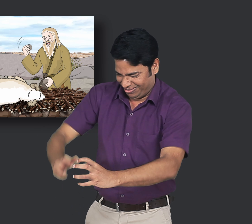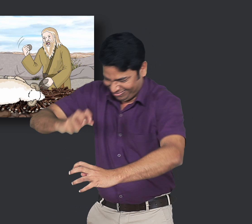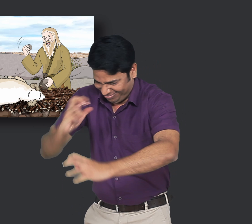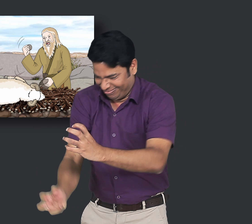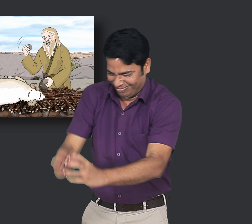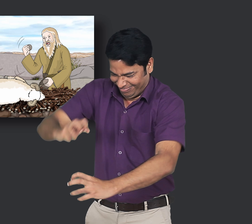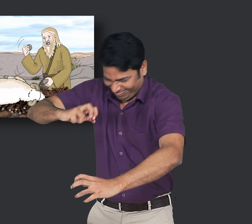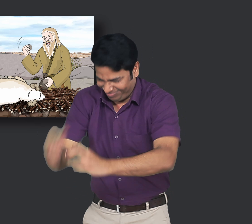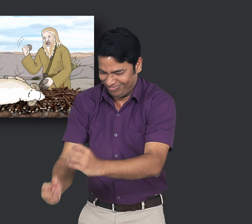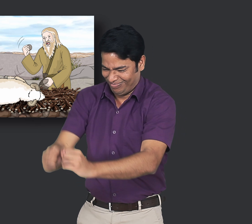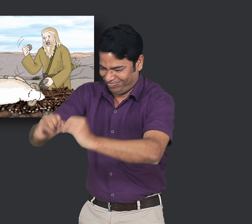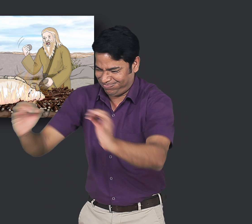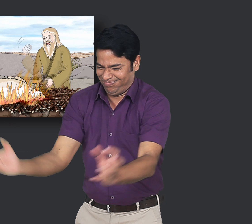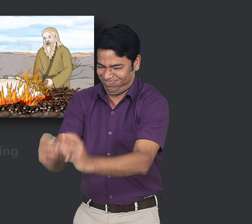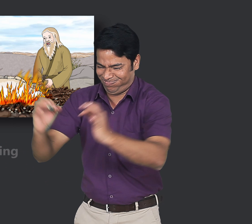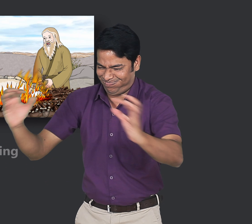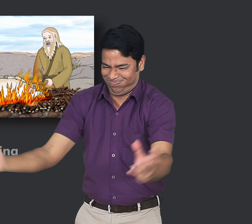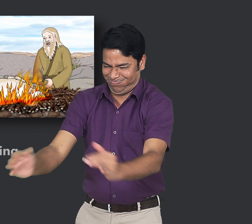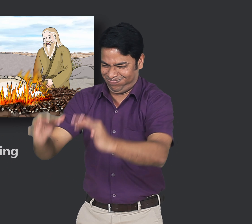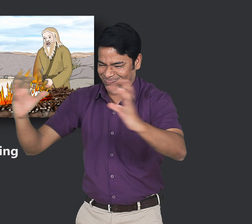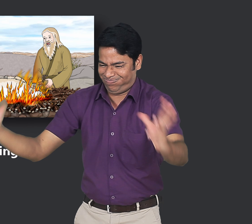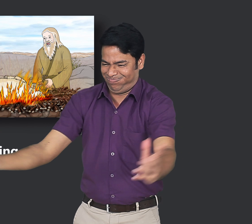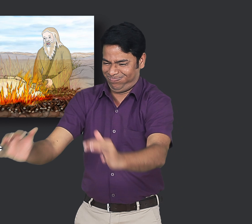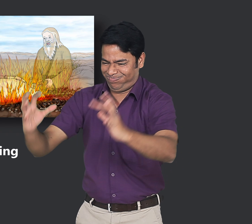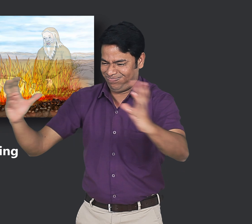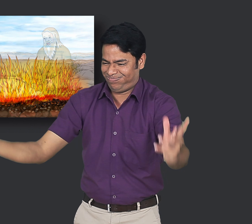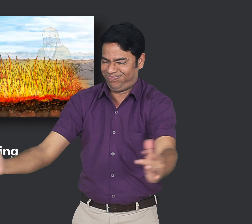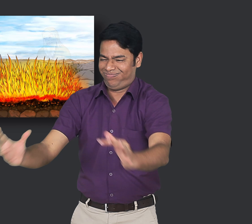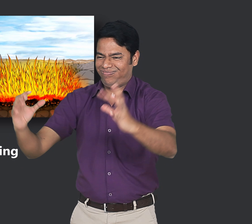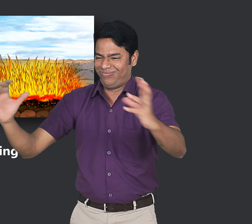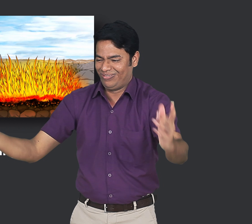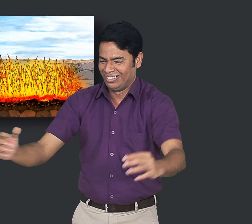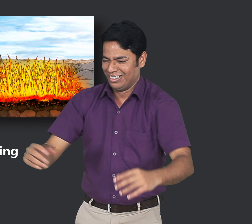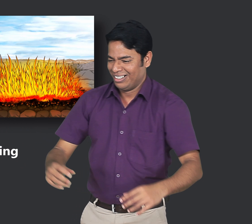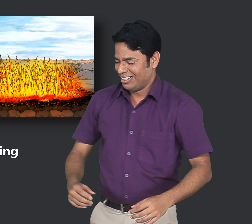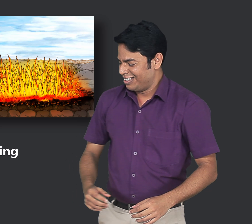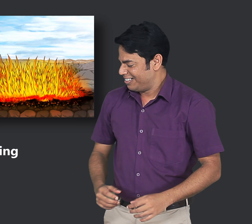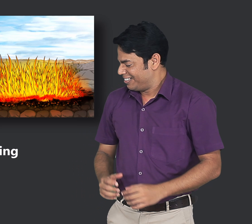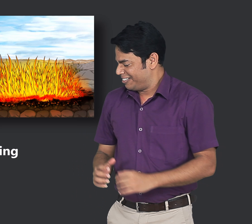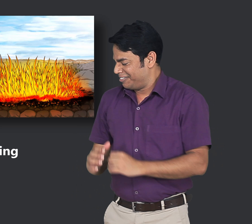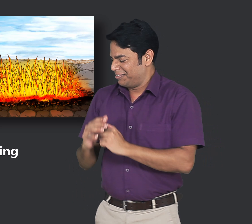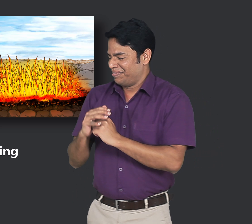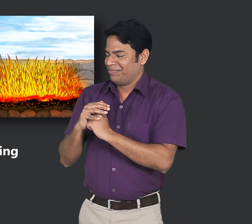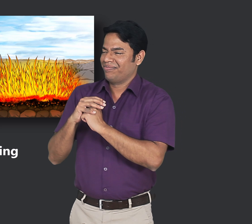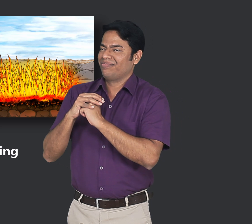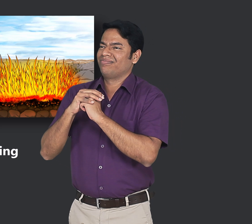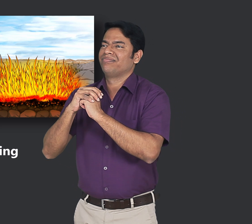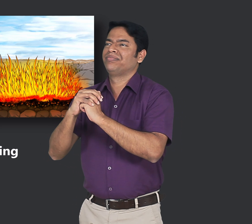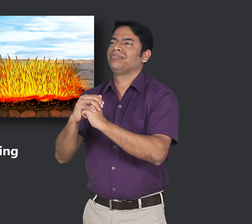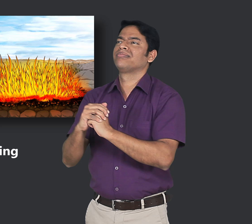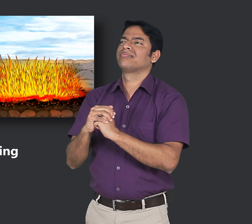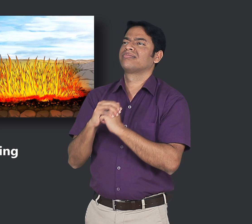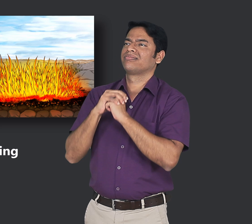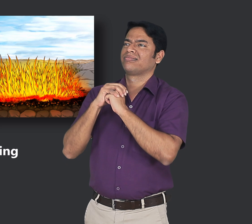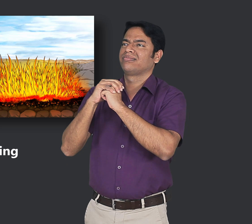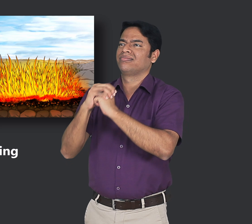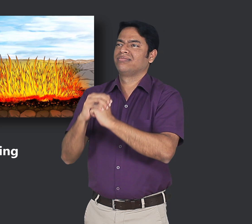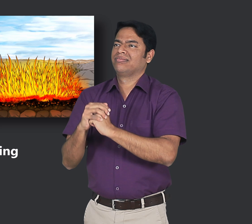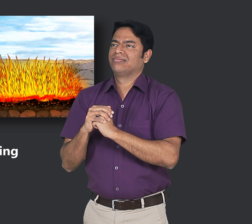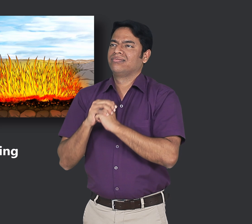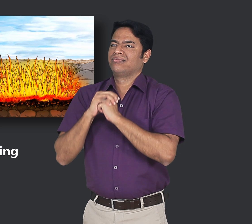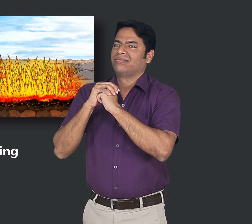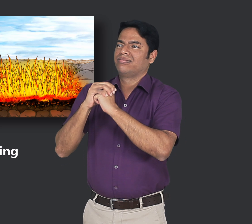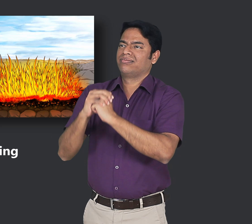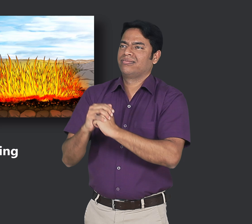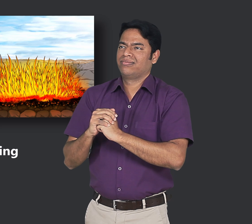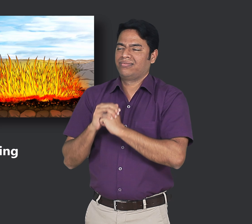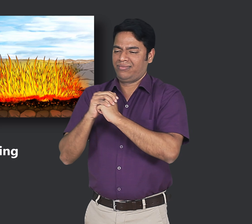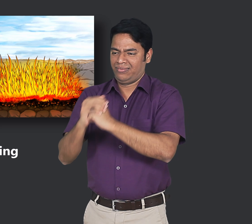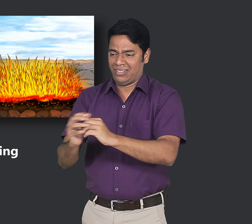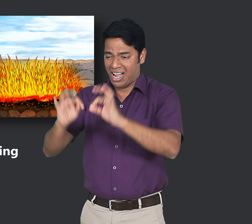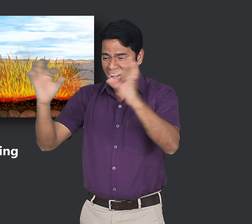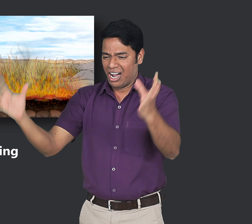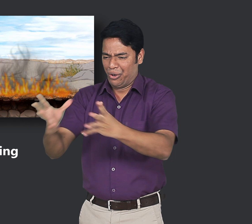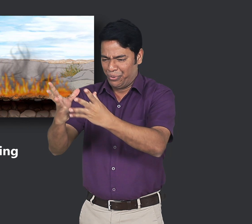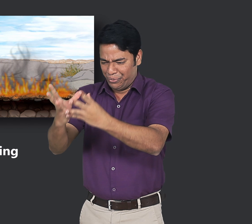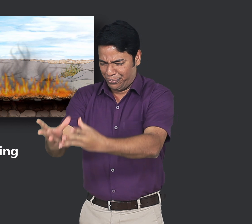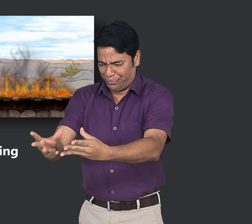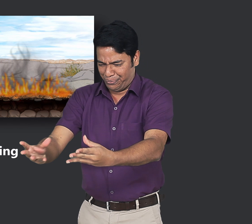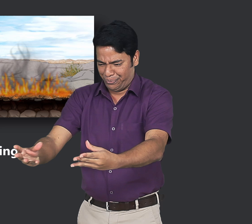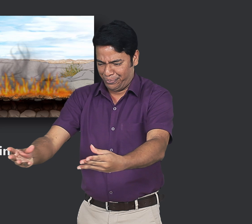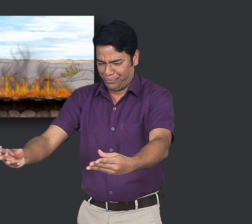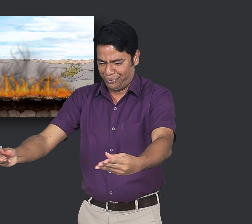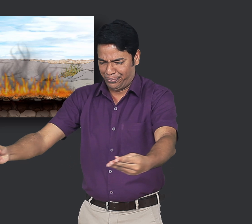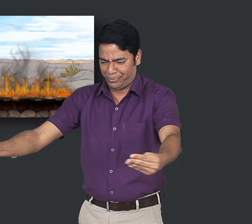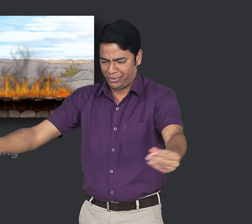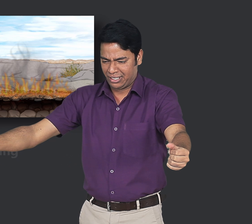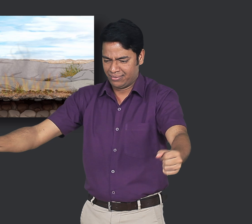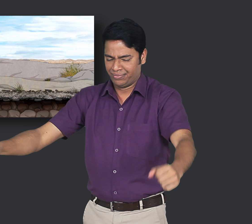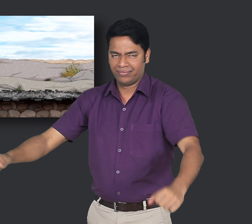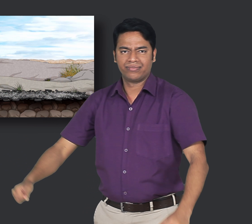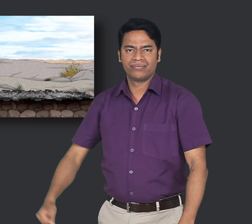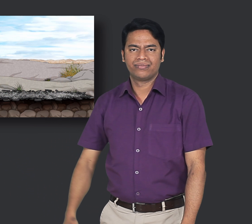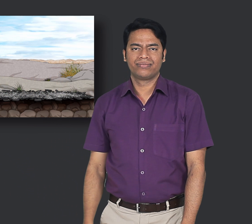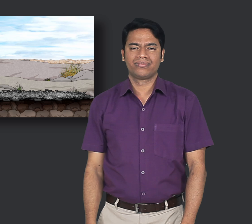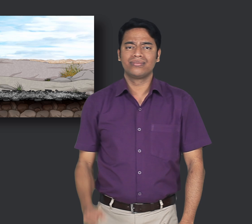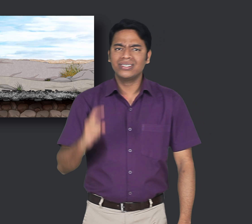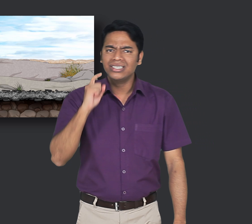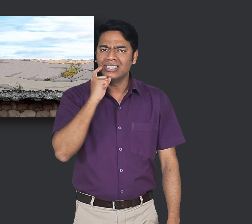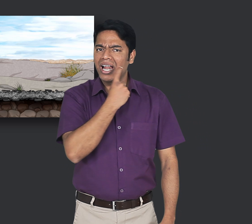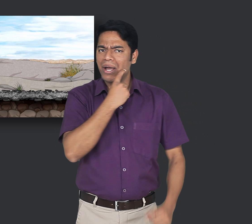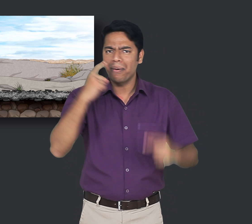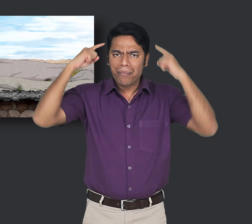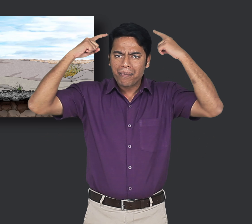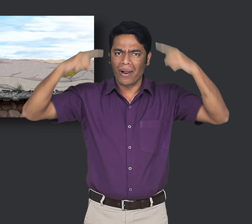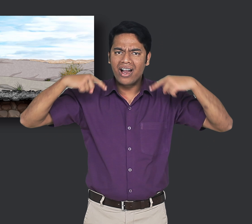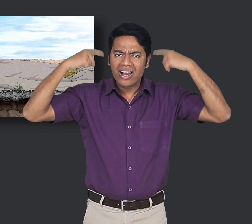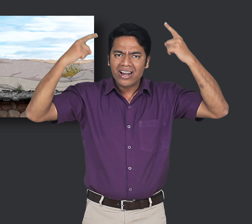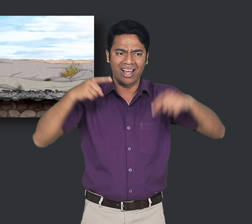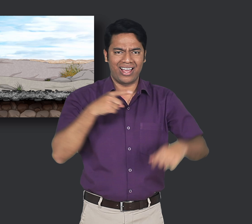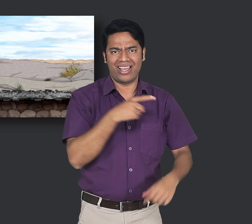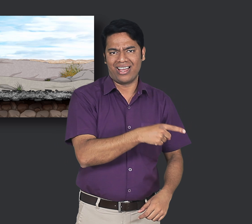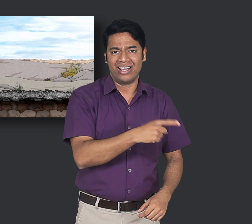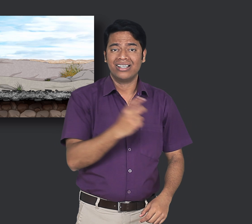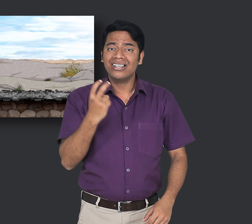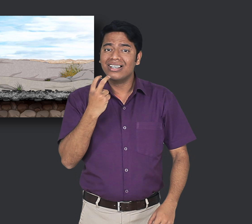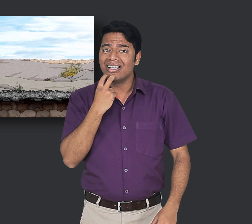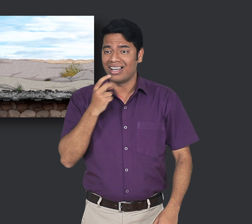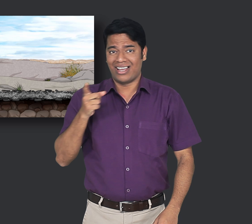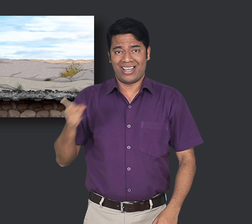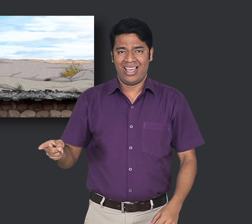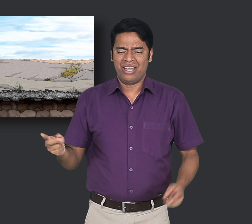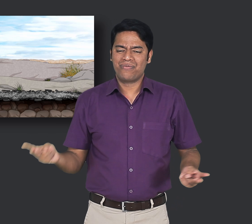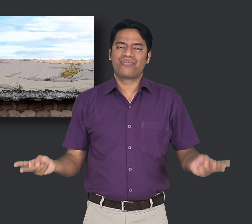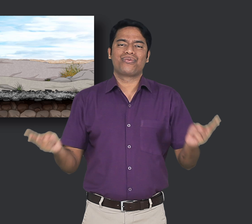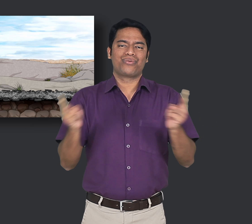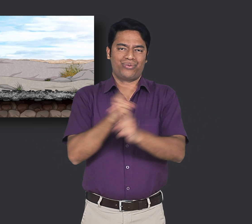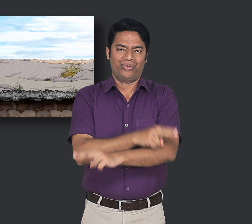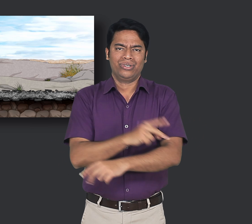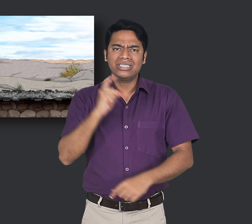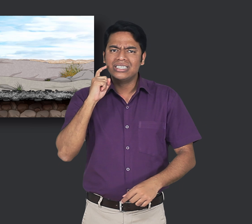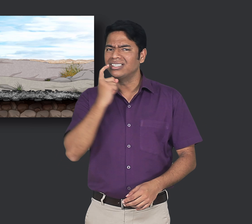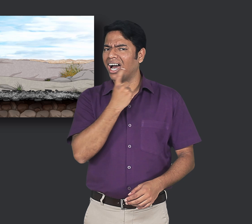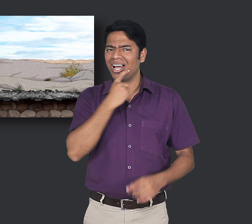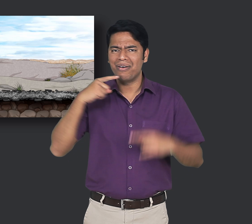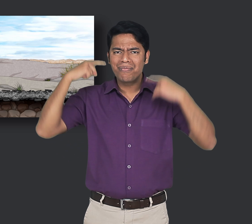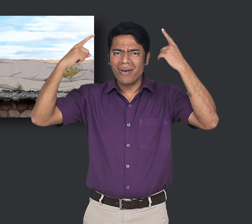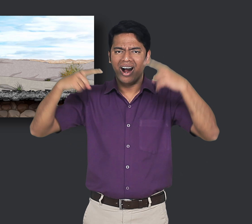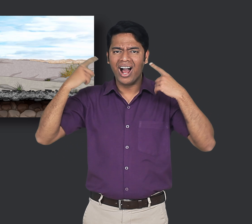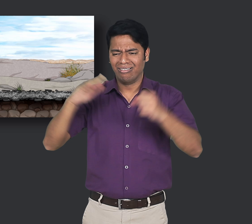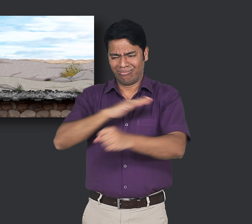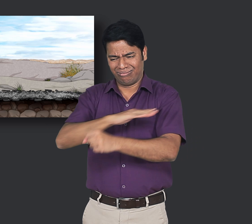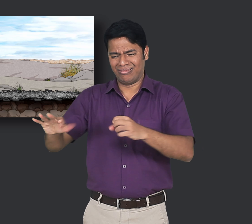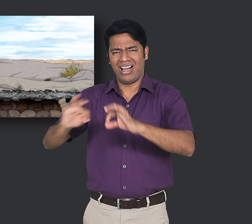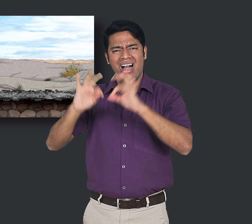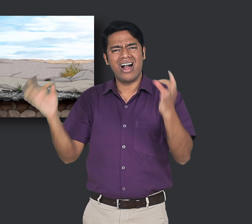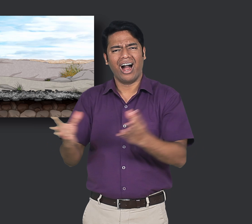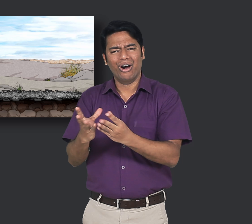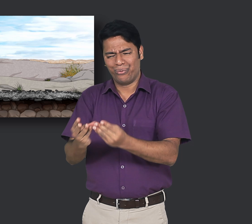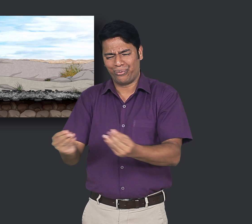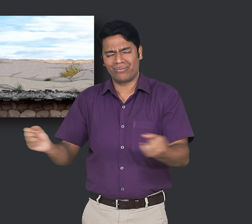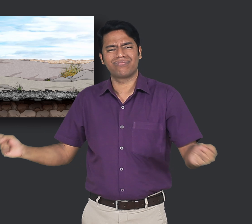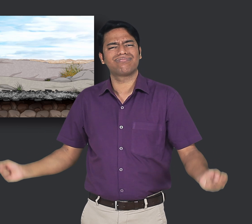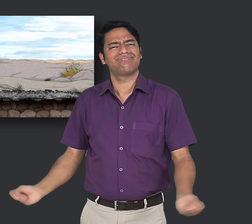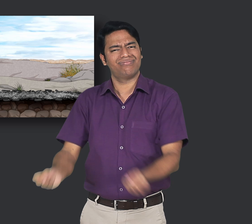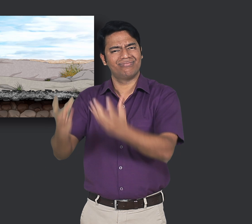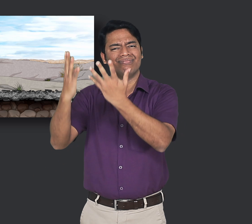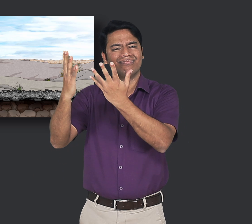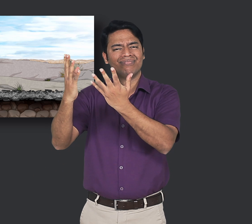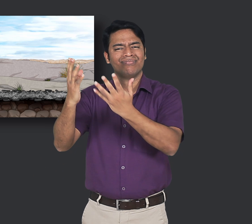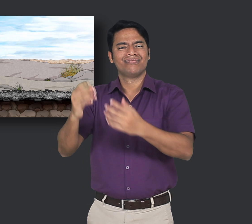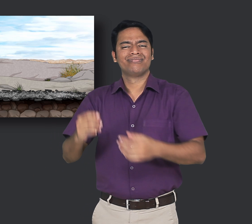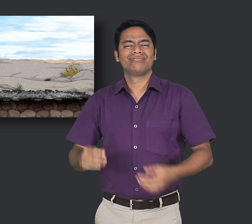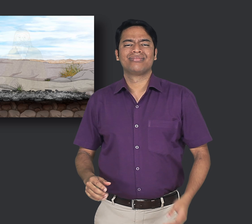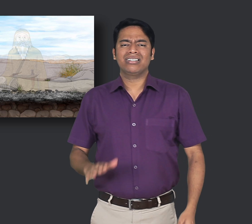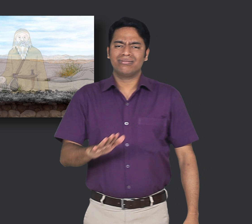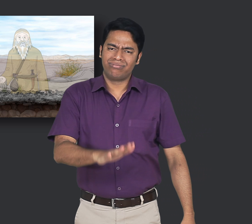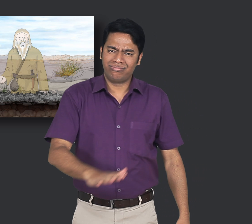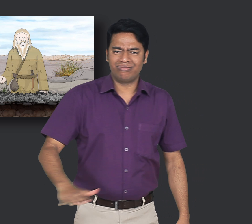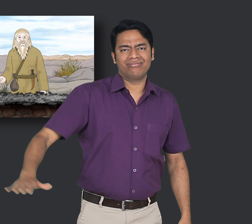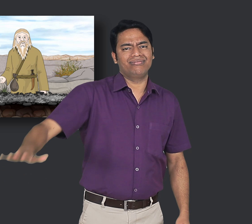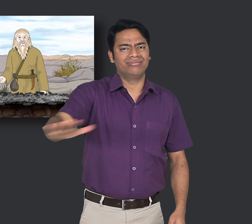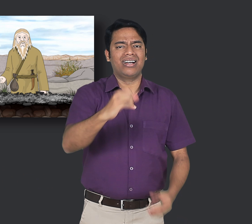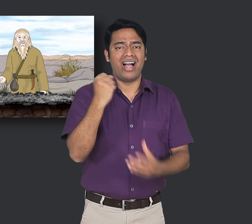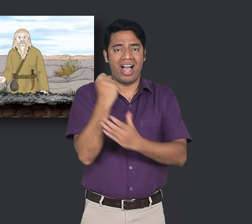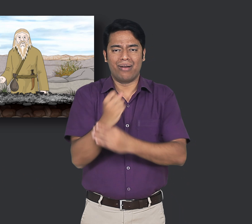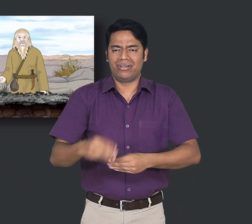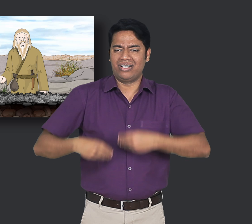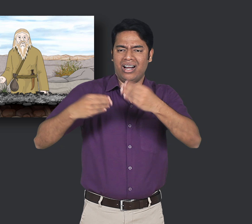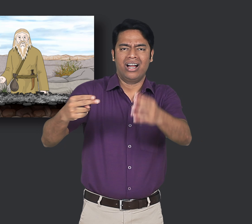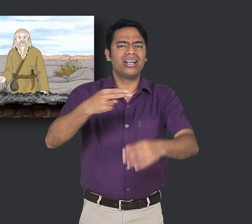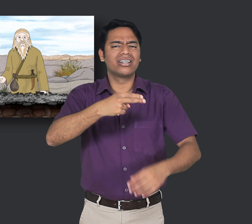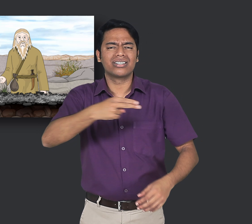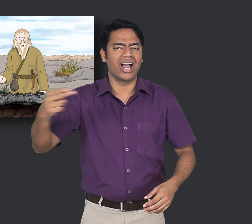And Abraham called that place The LORD Will Provide.